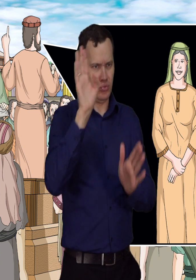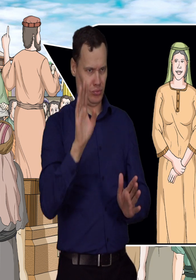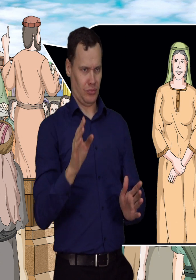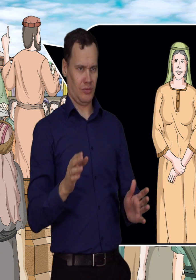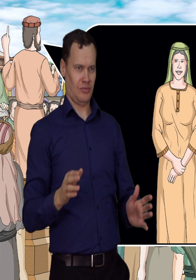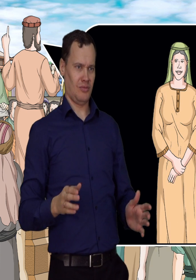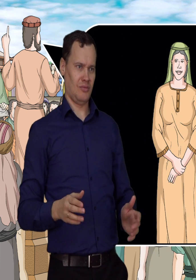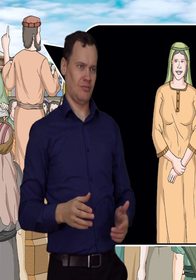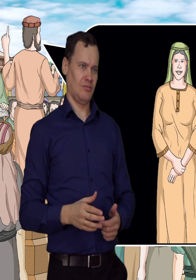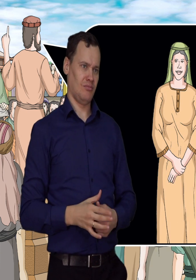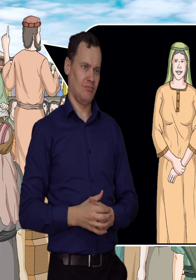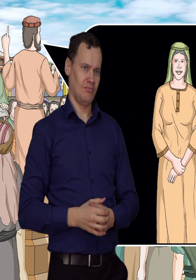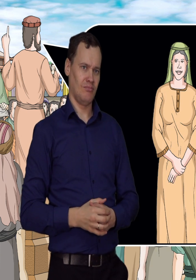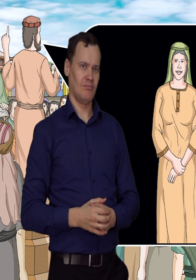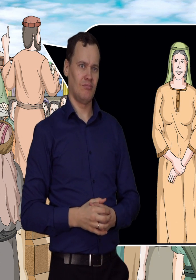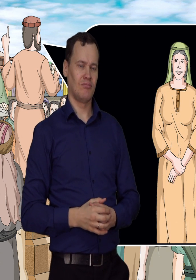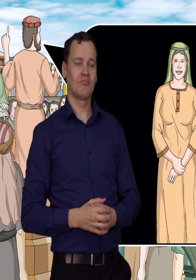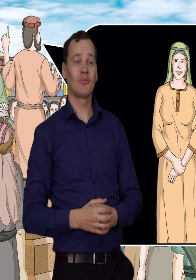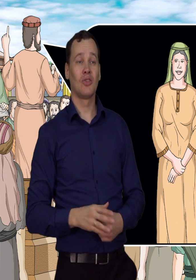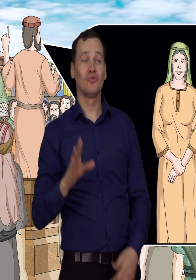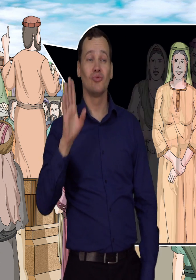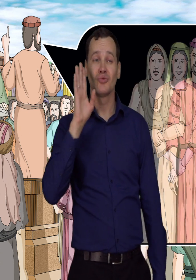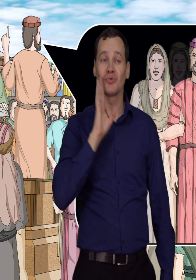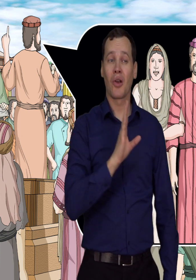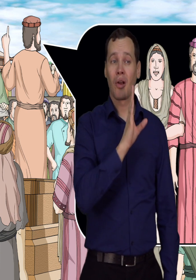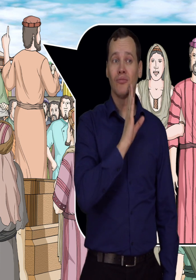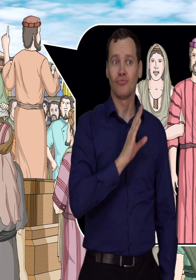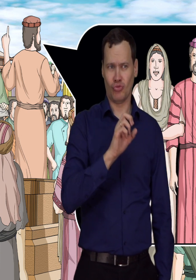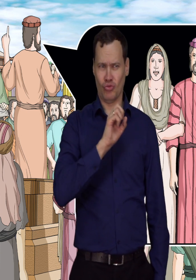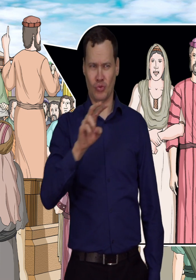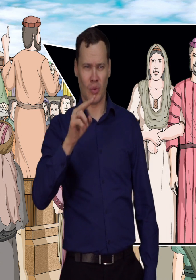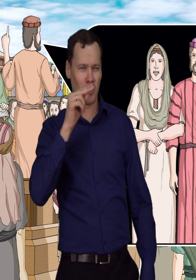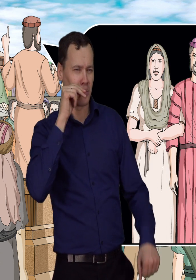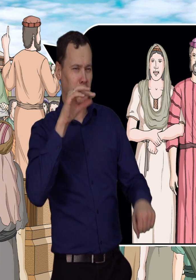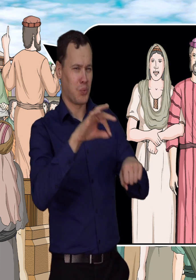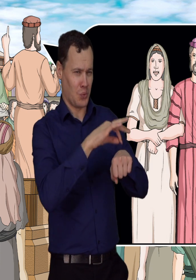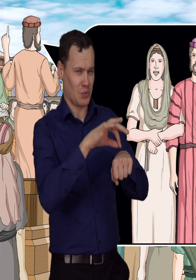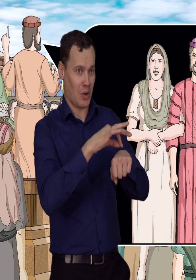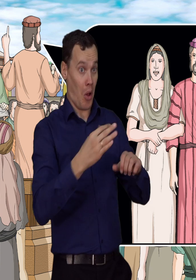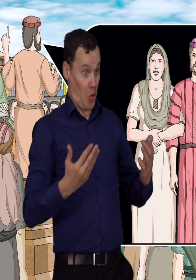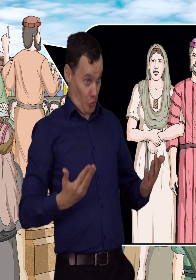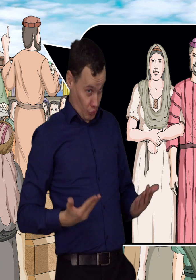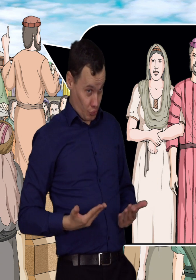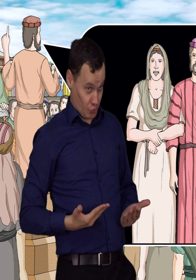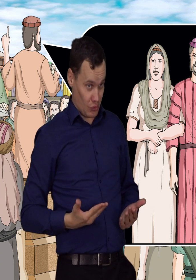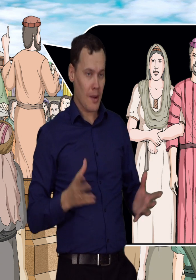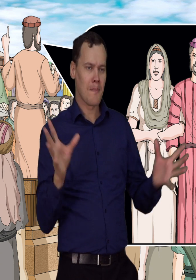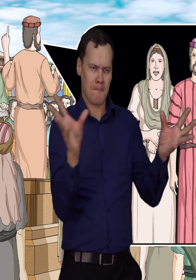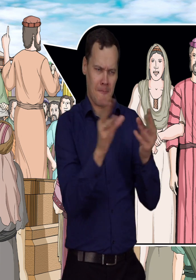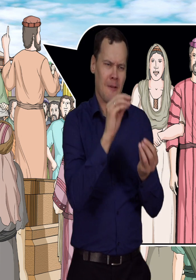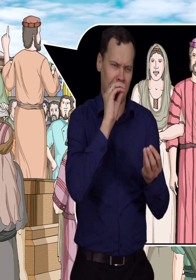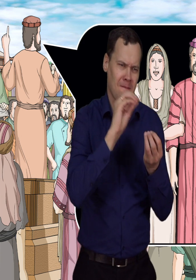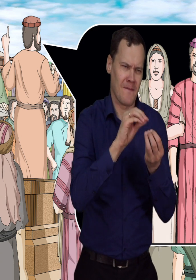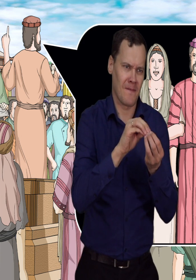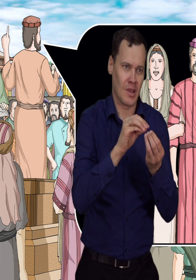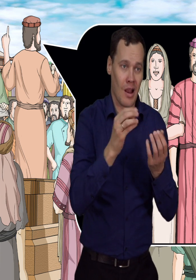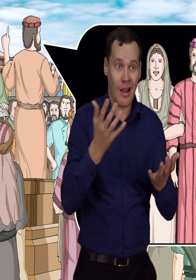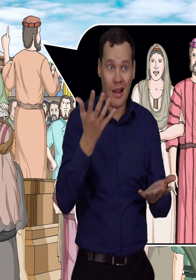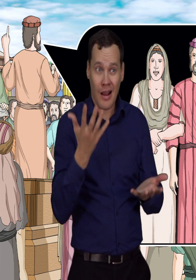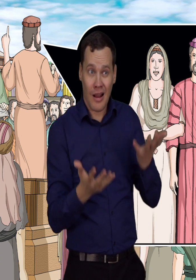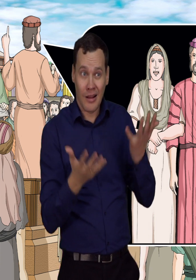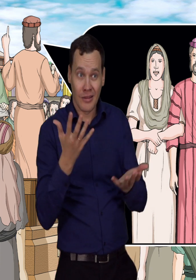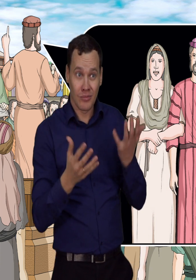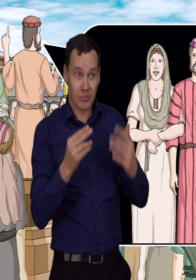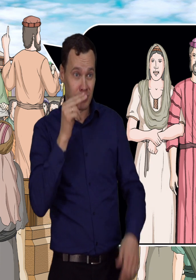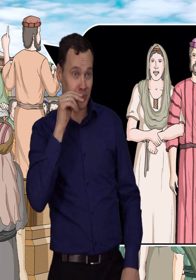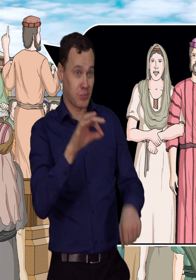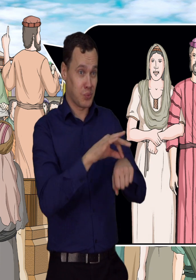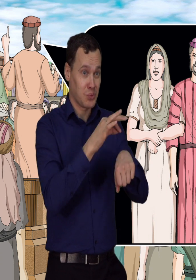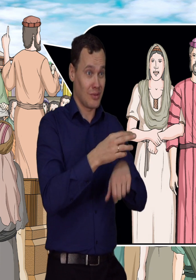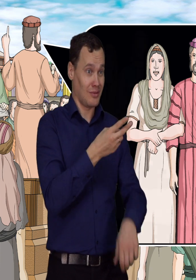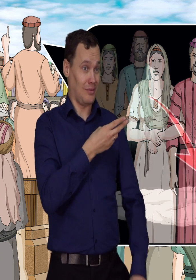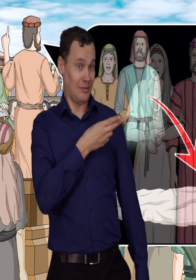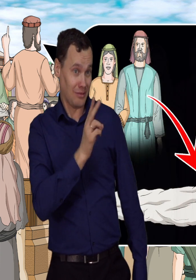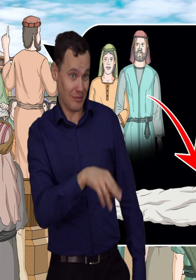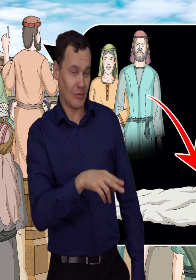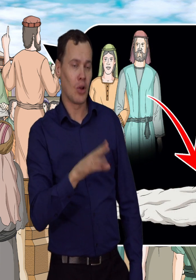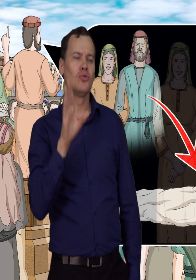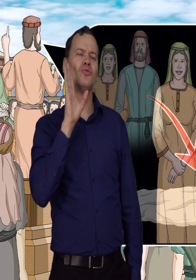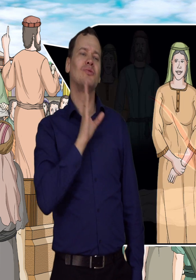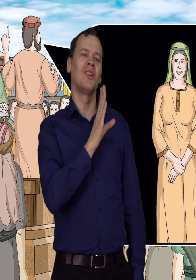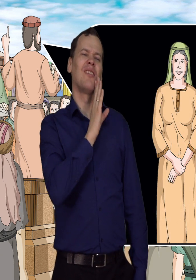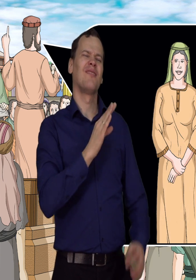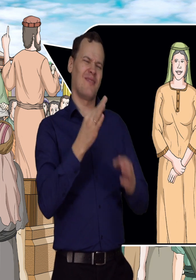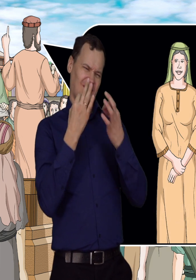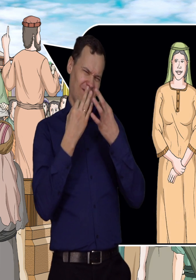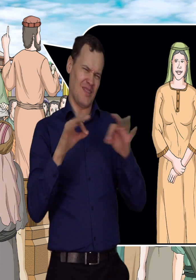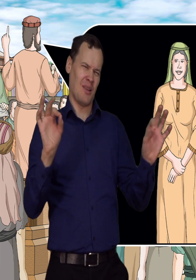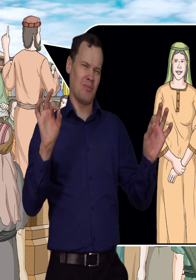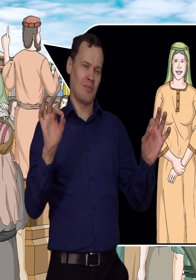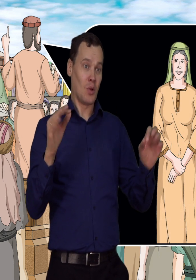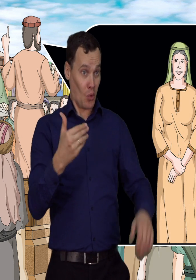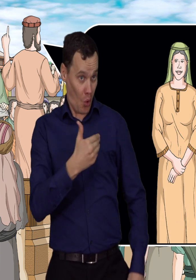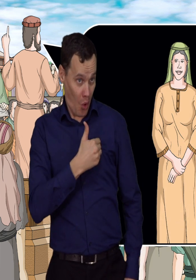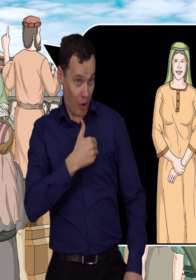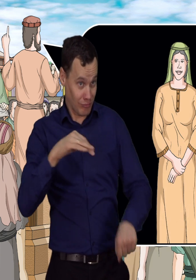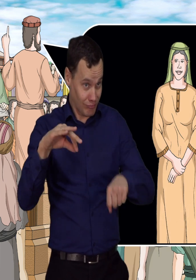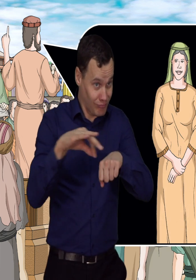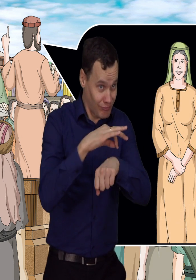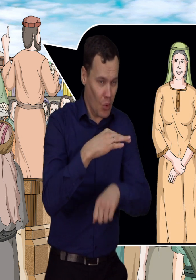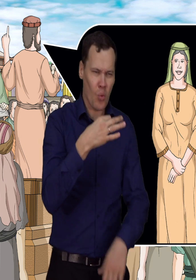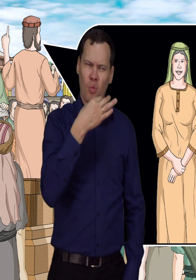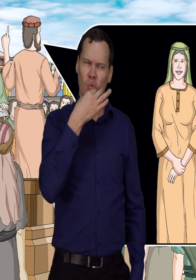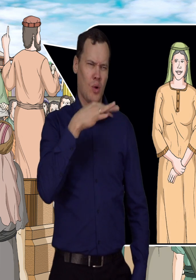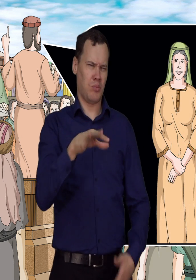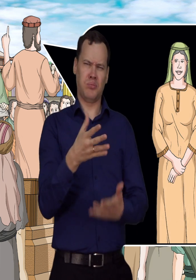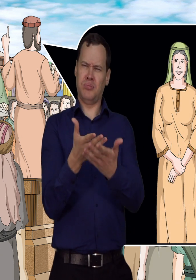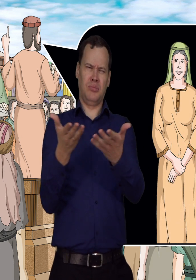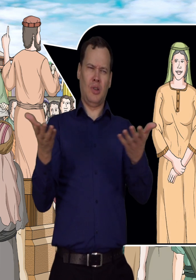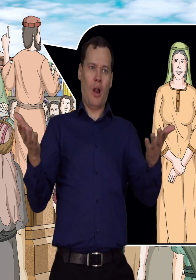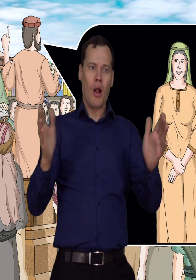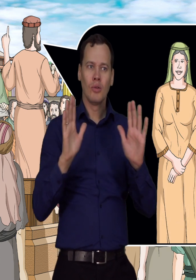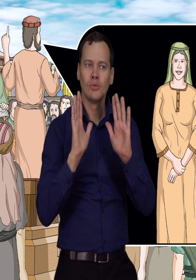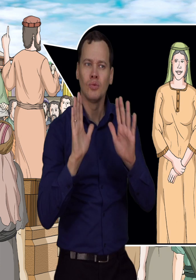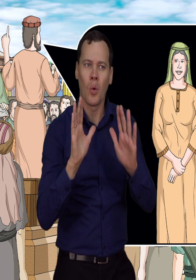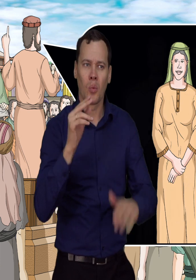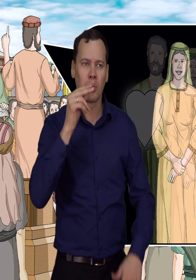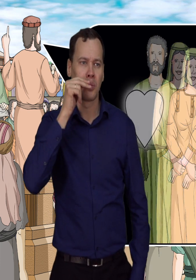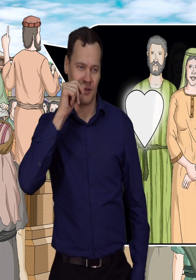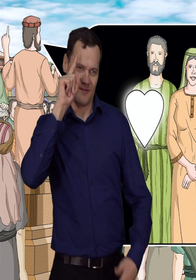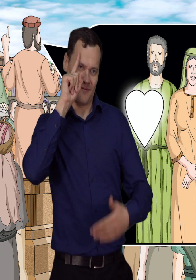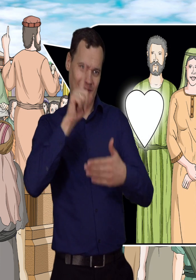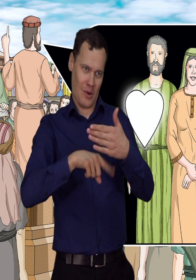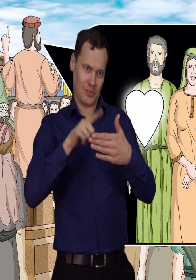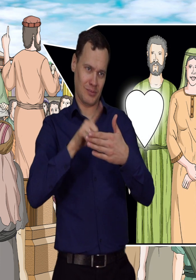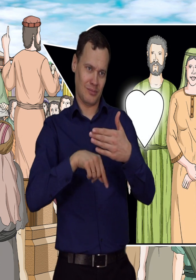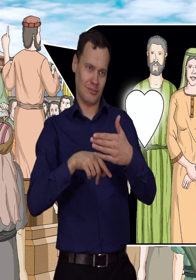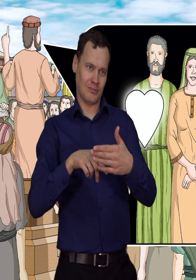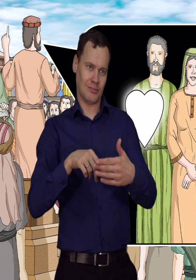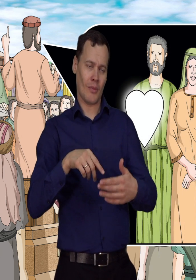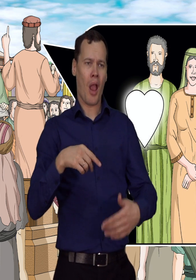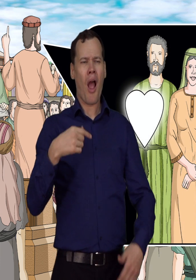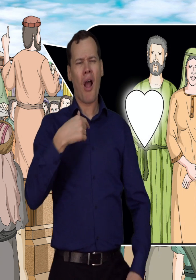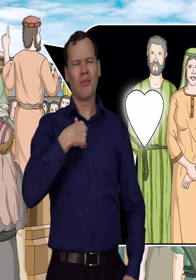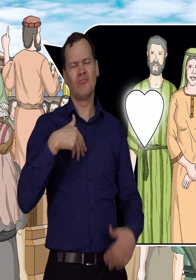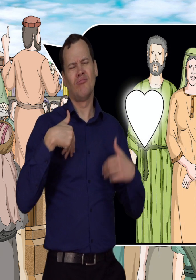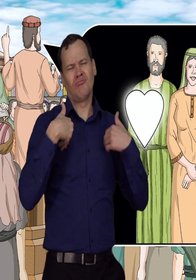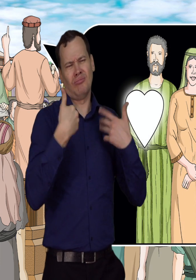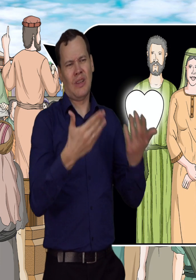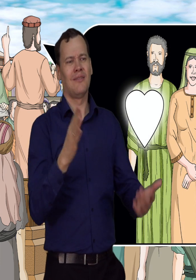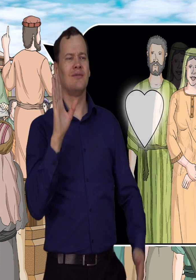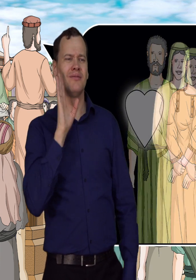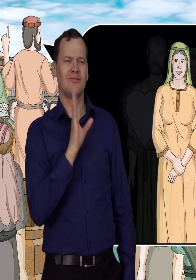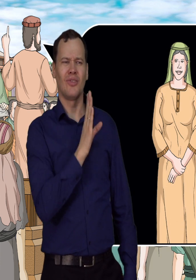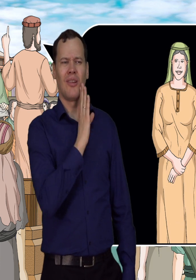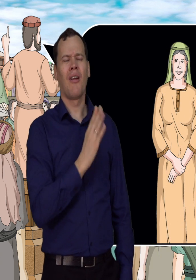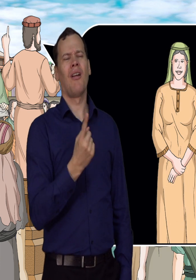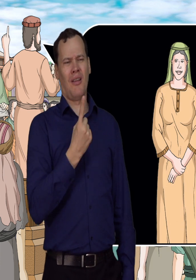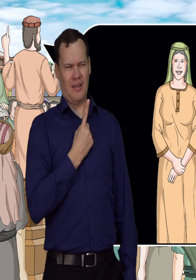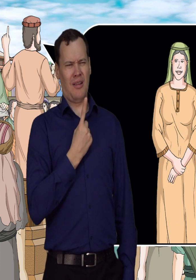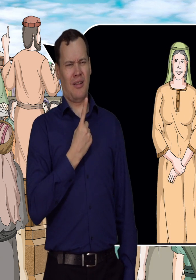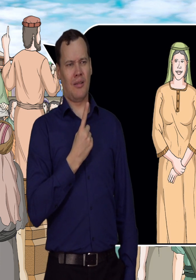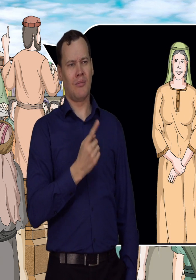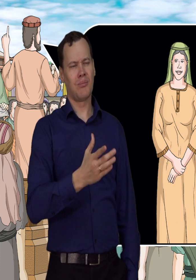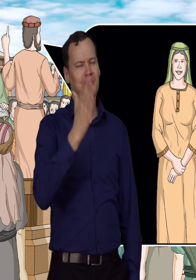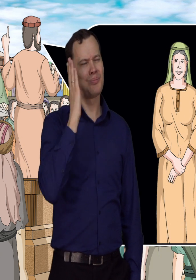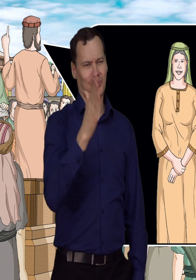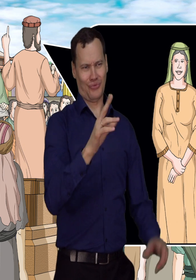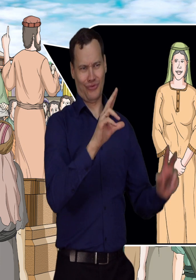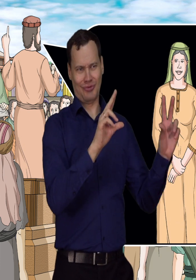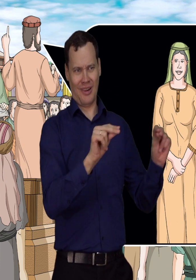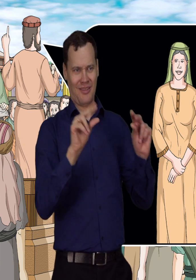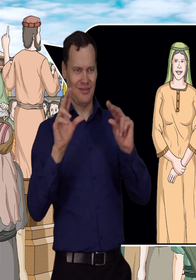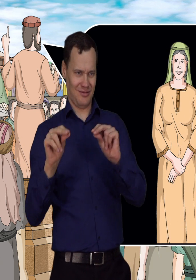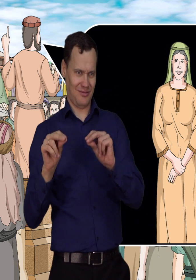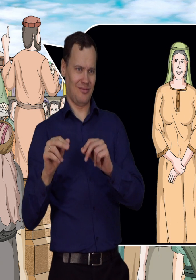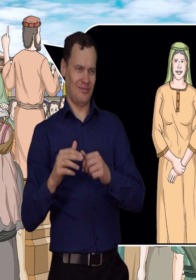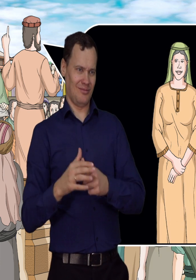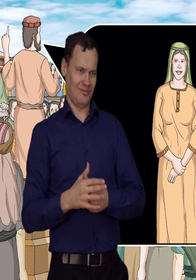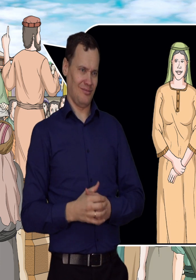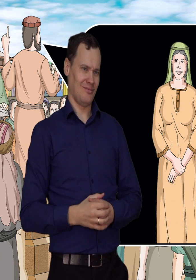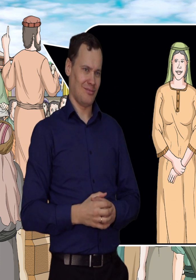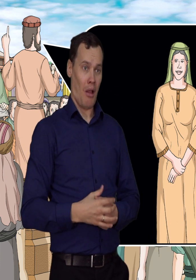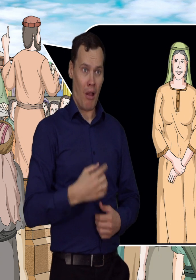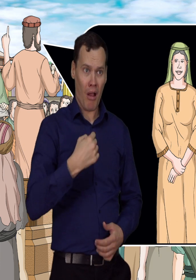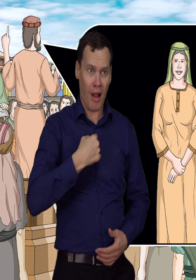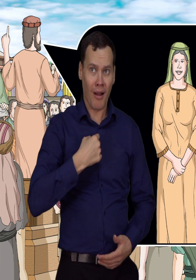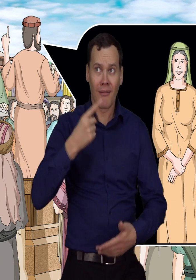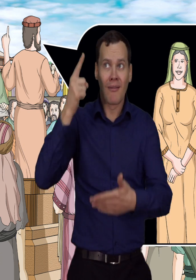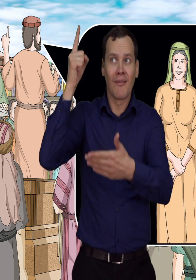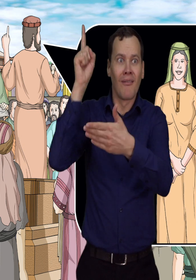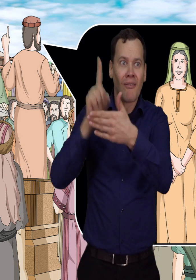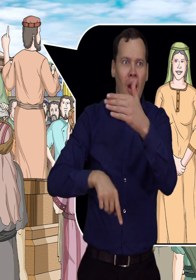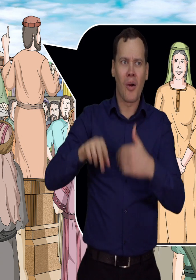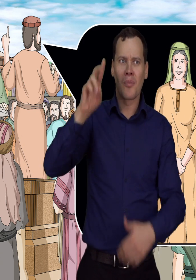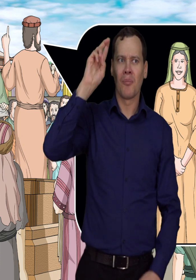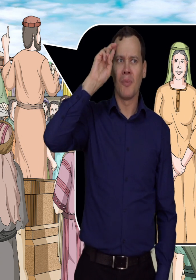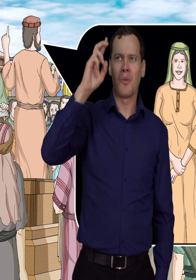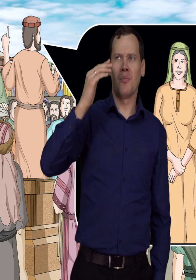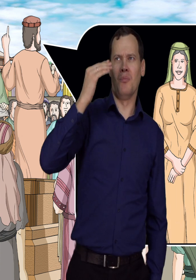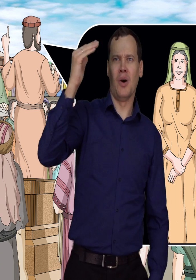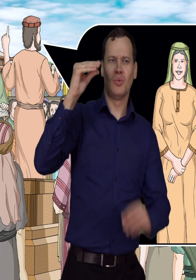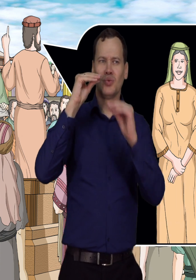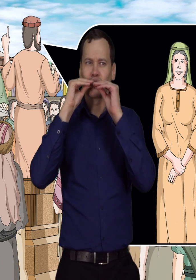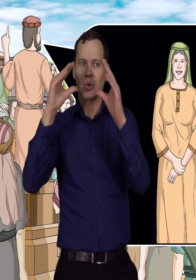In my judgment, however, she is happier if she remains as she is.